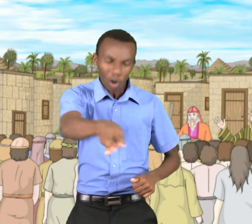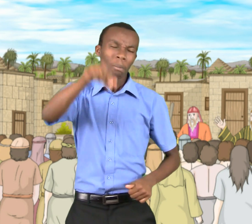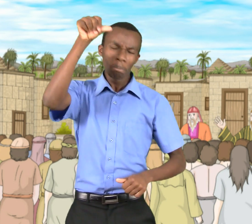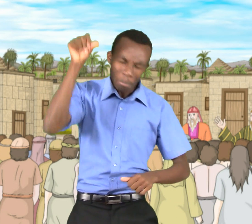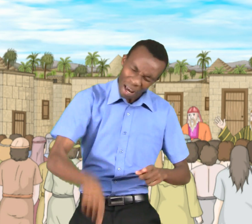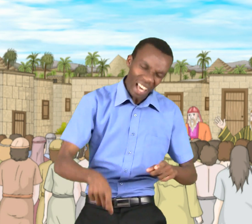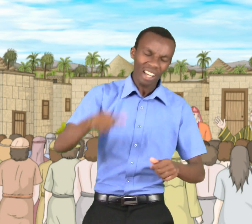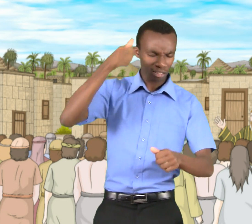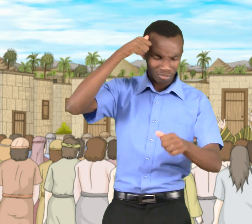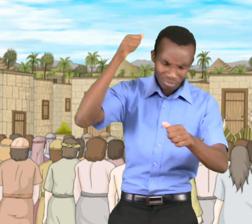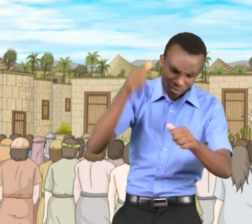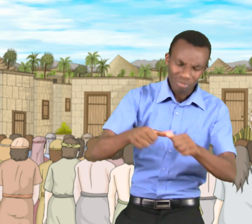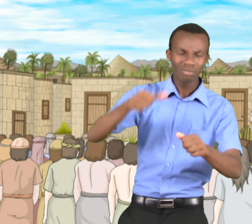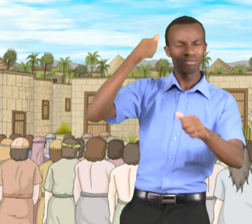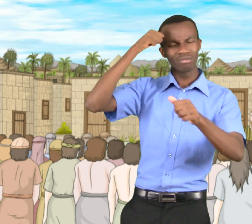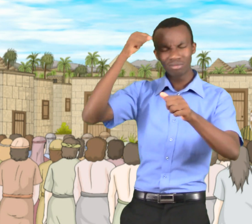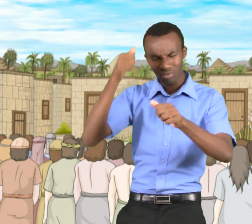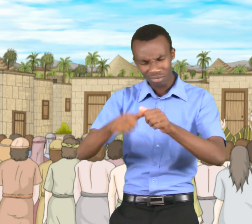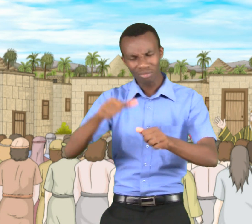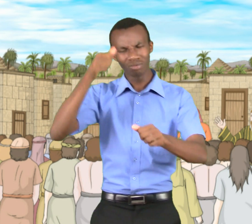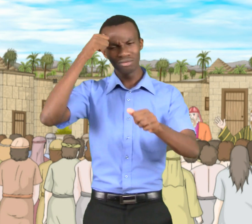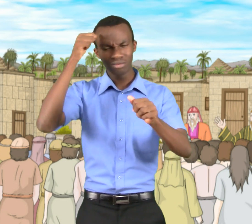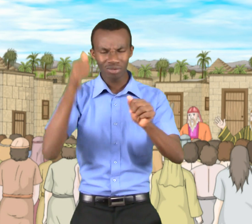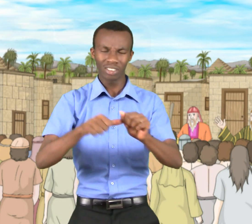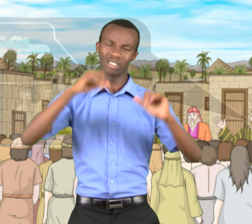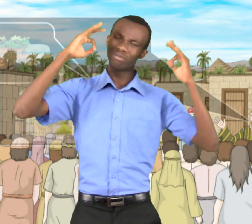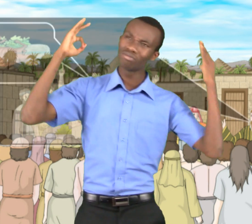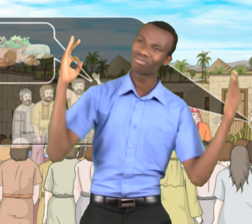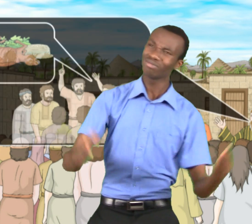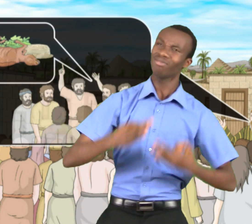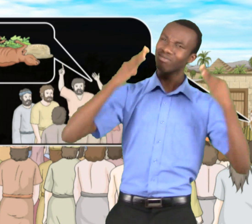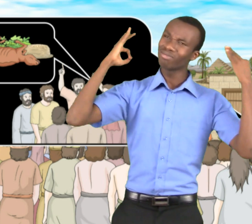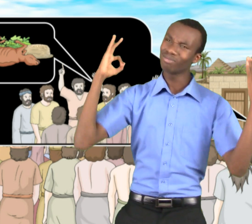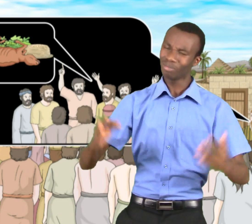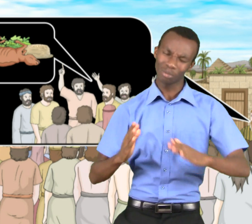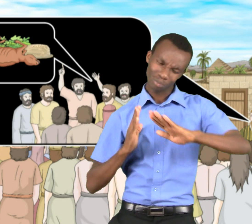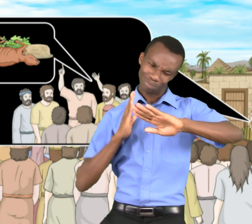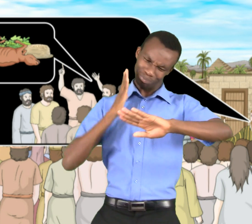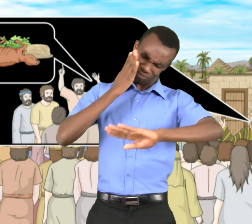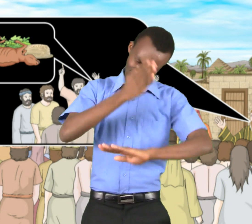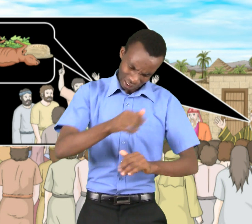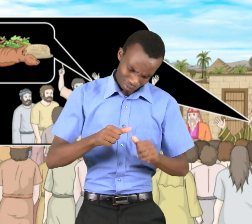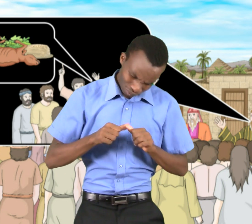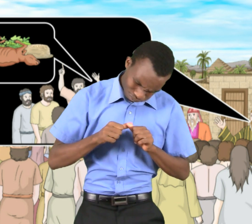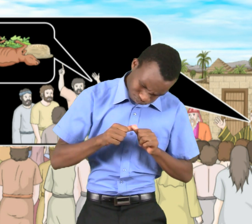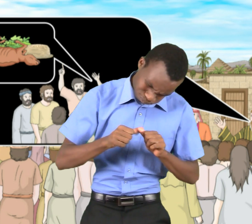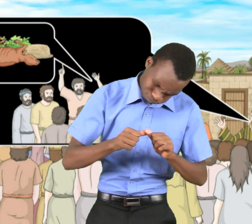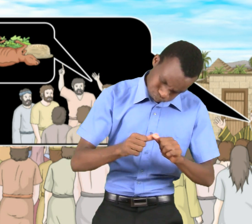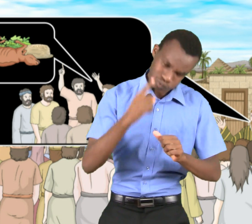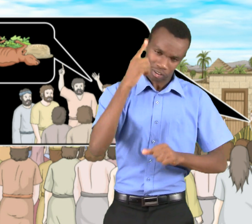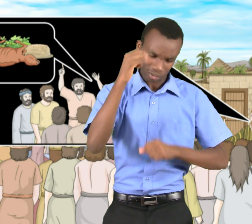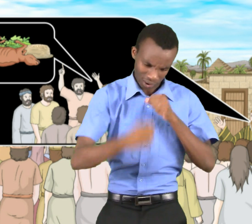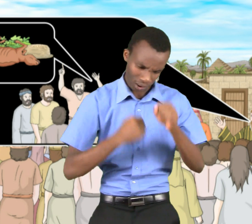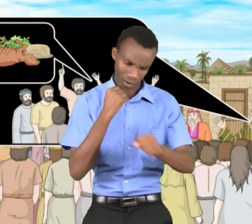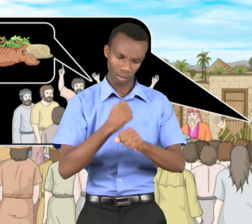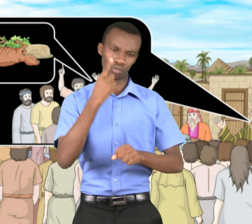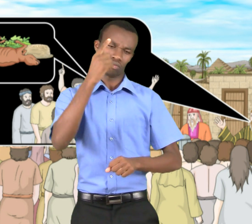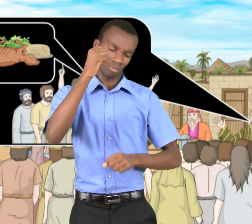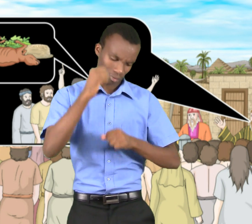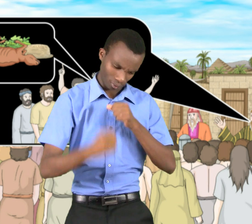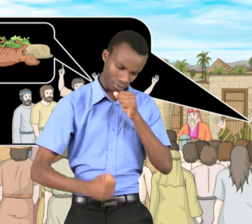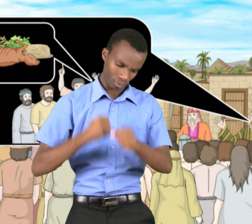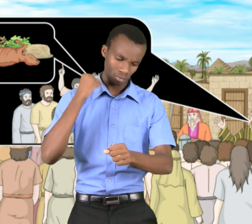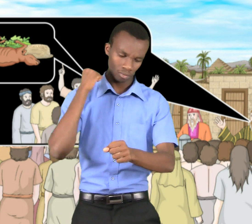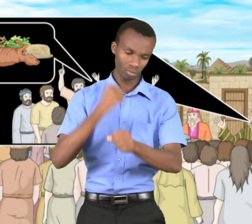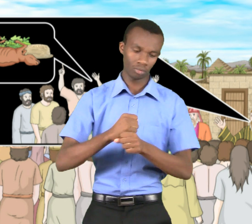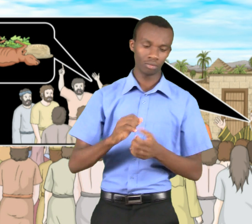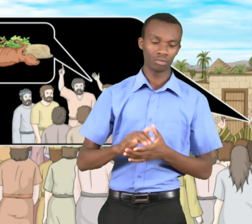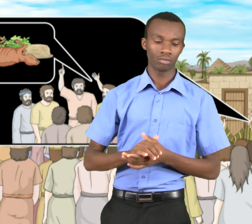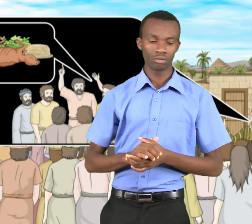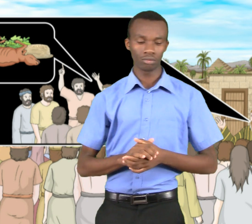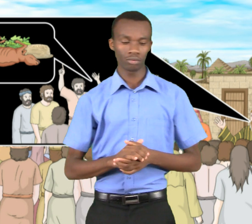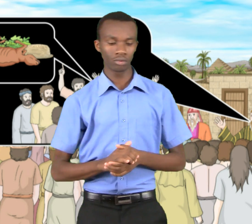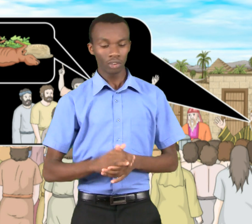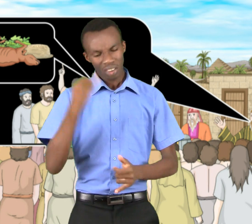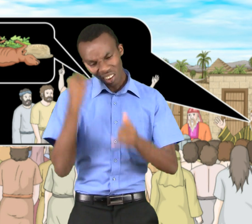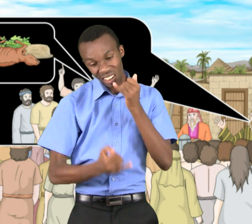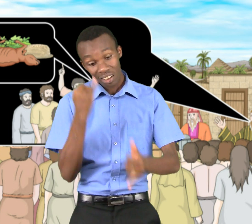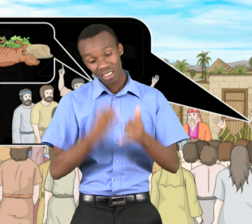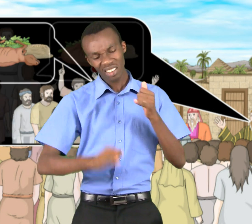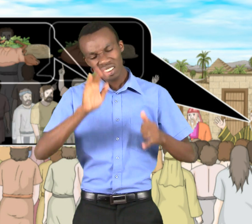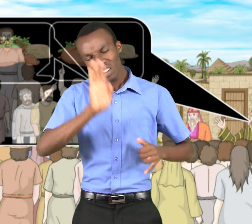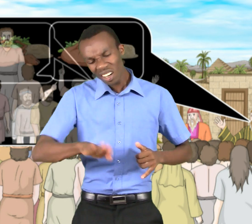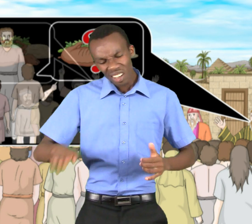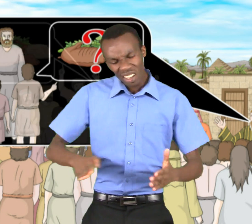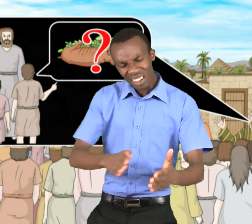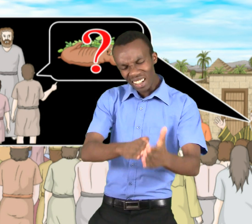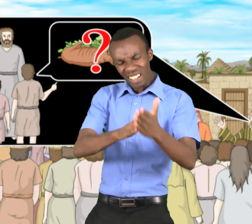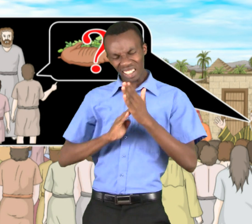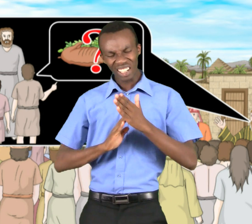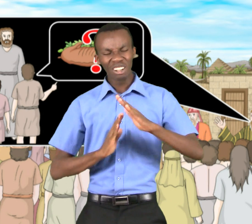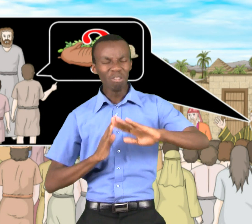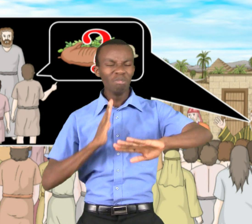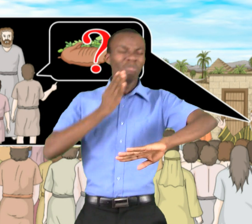When you enter the land that the LORD will give you as He promised, you are to keep this service.